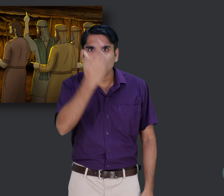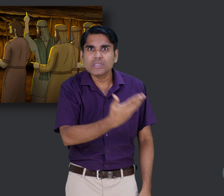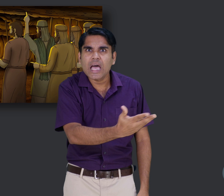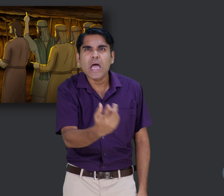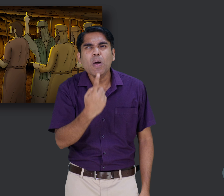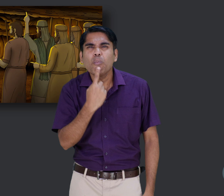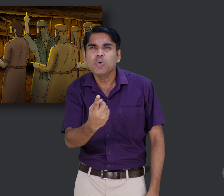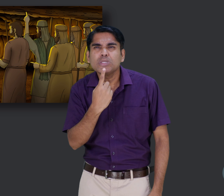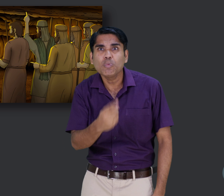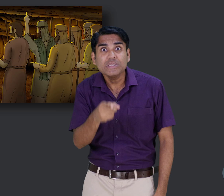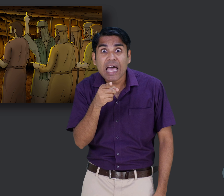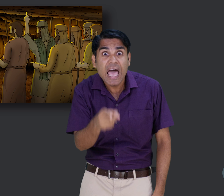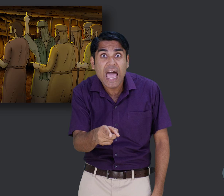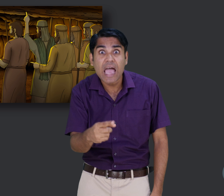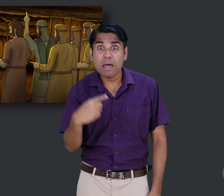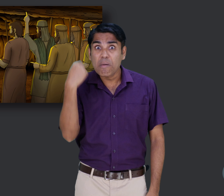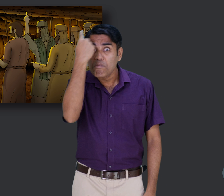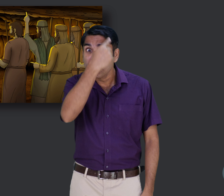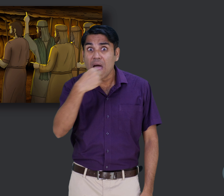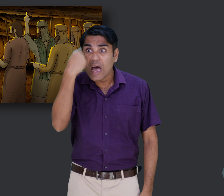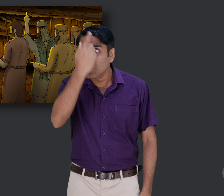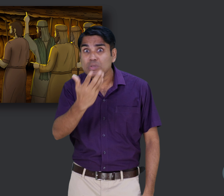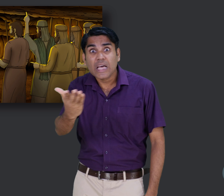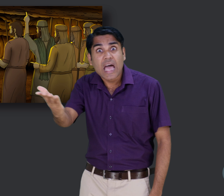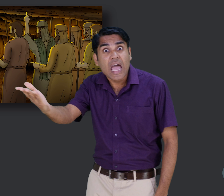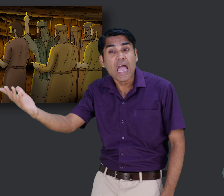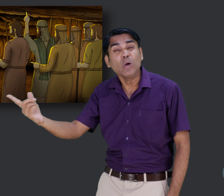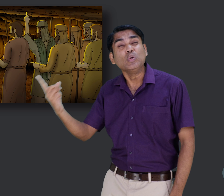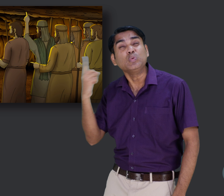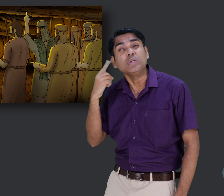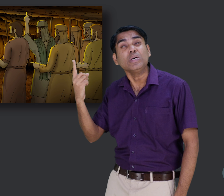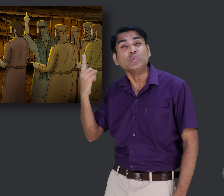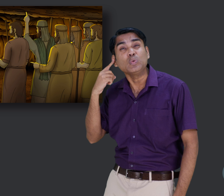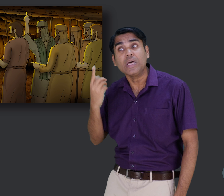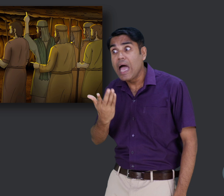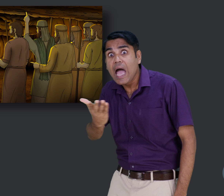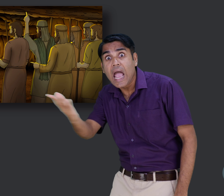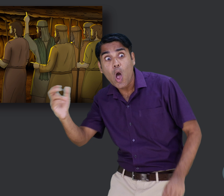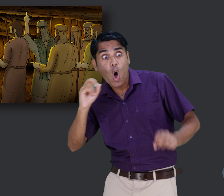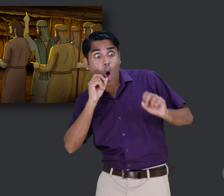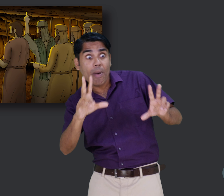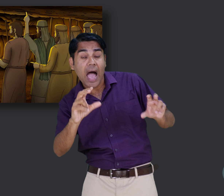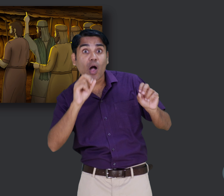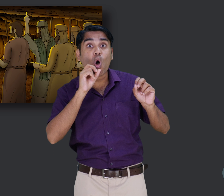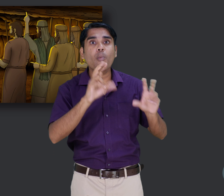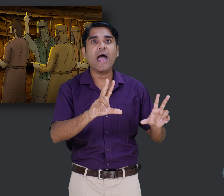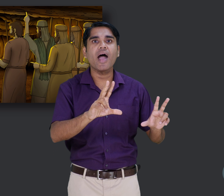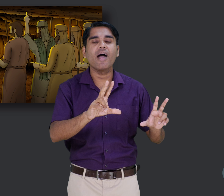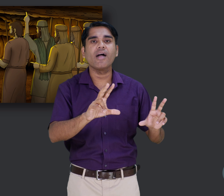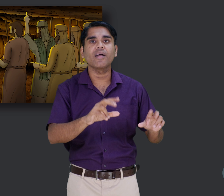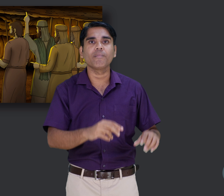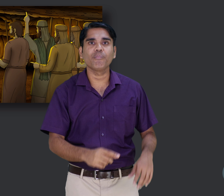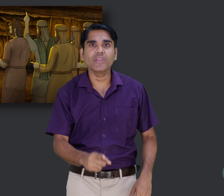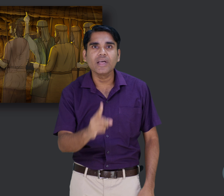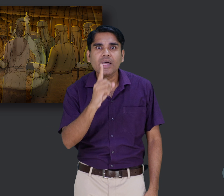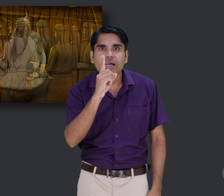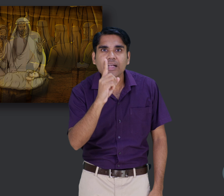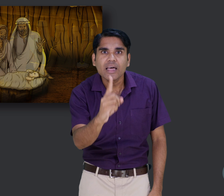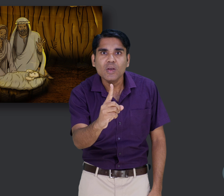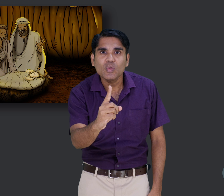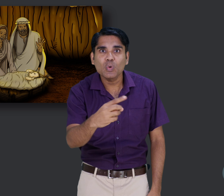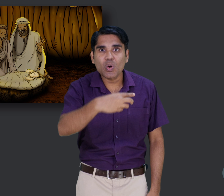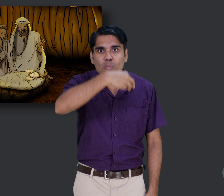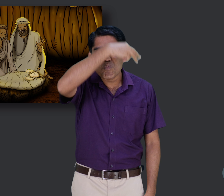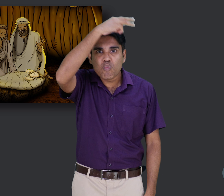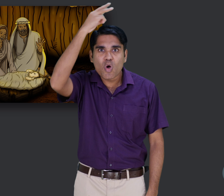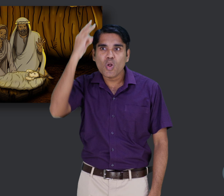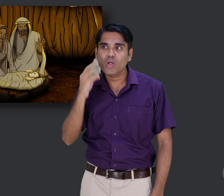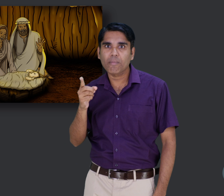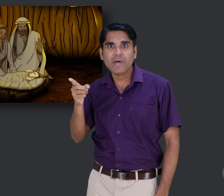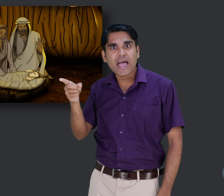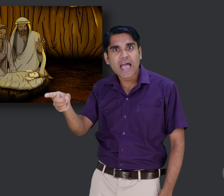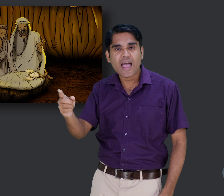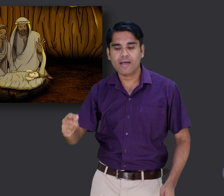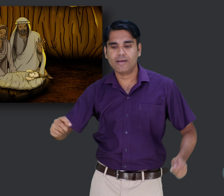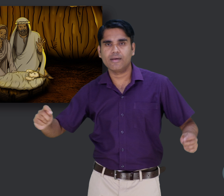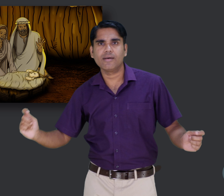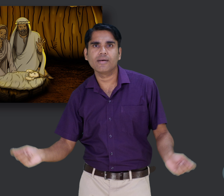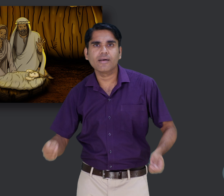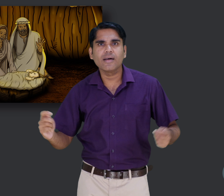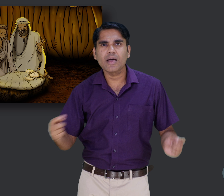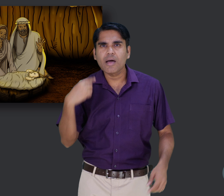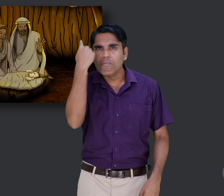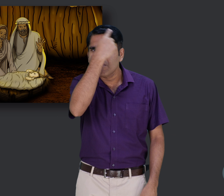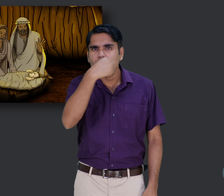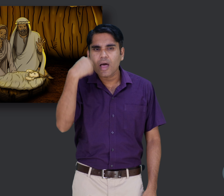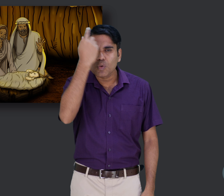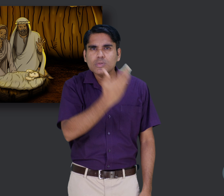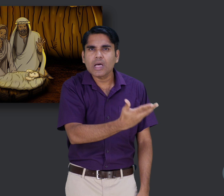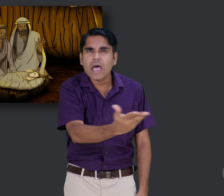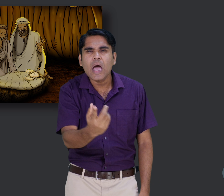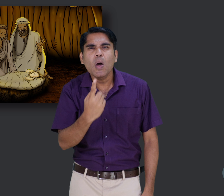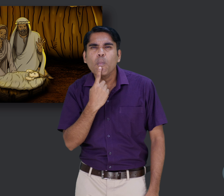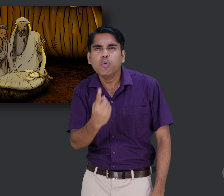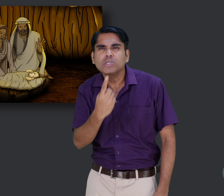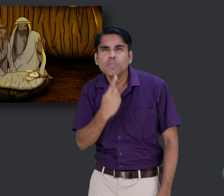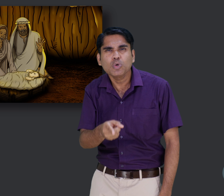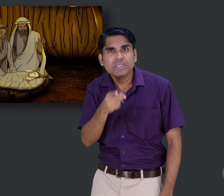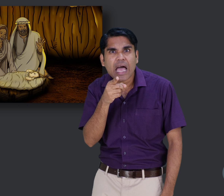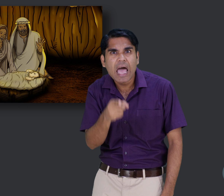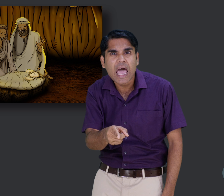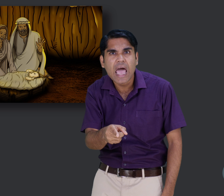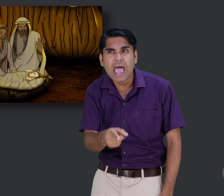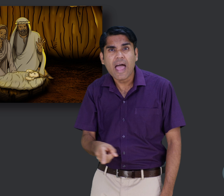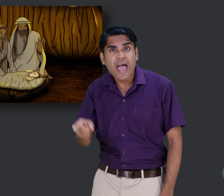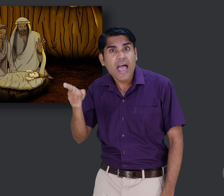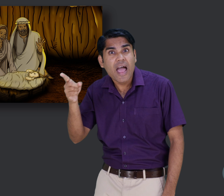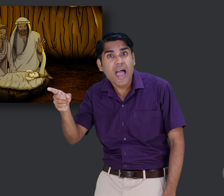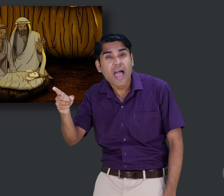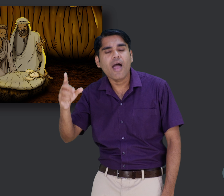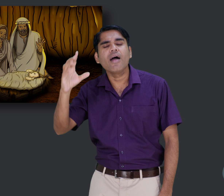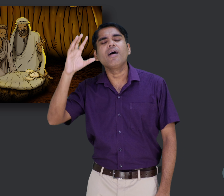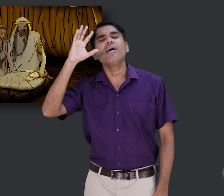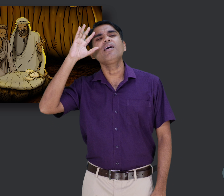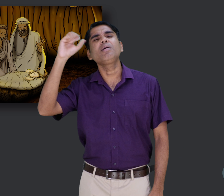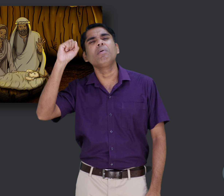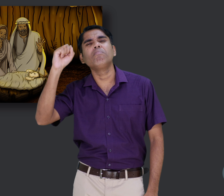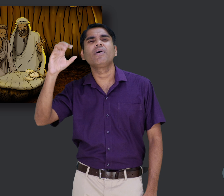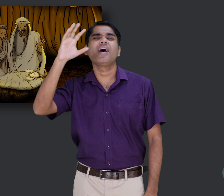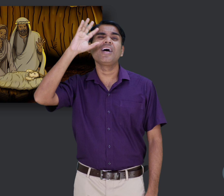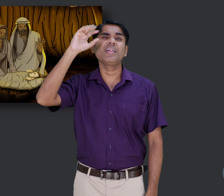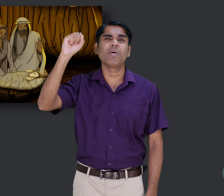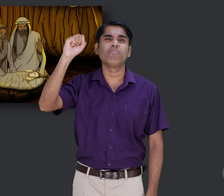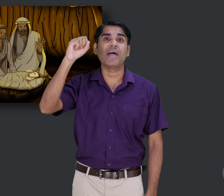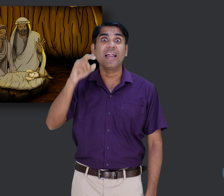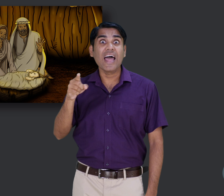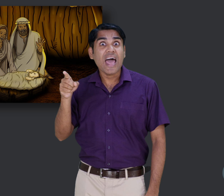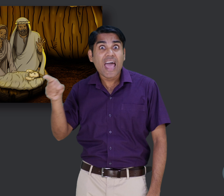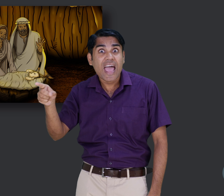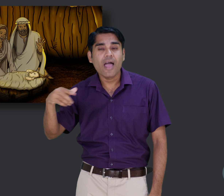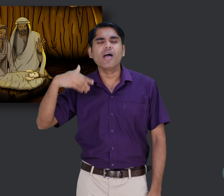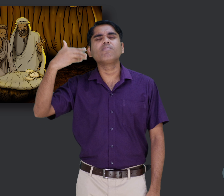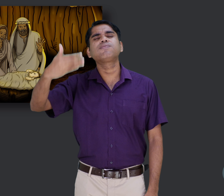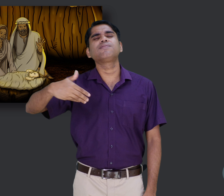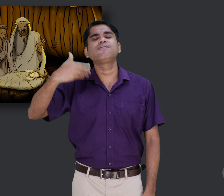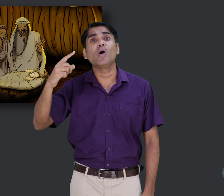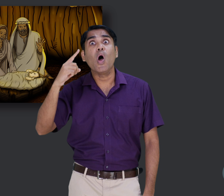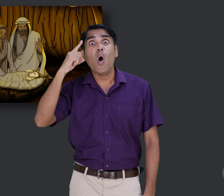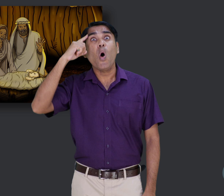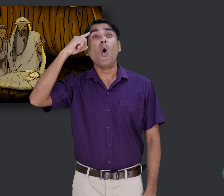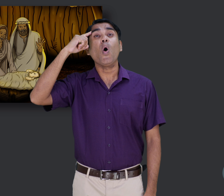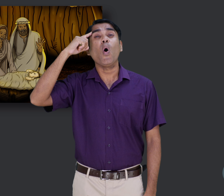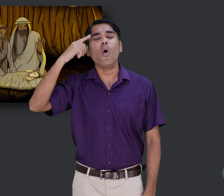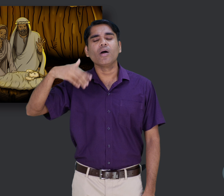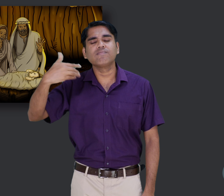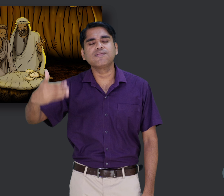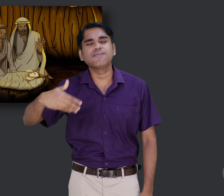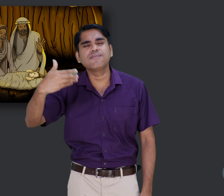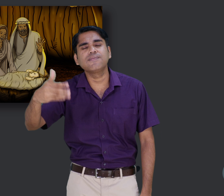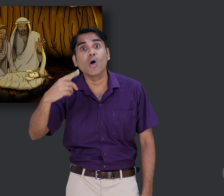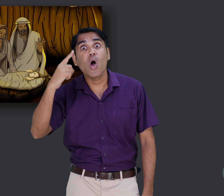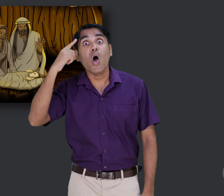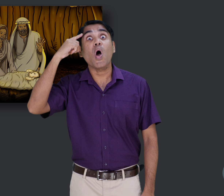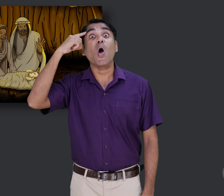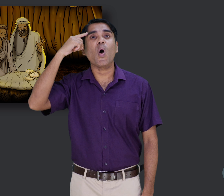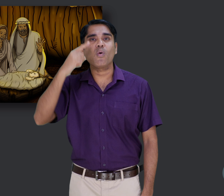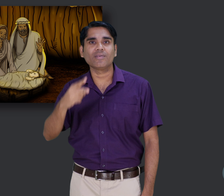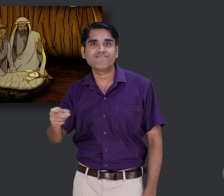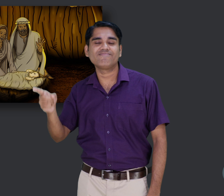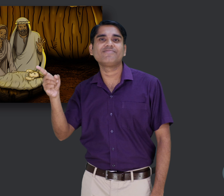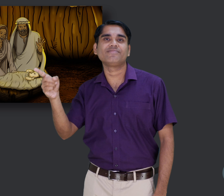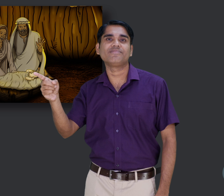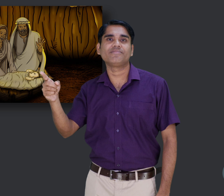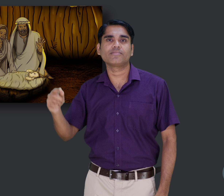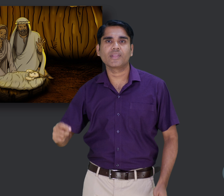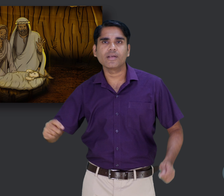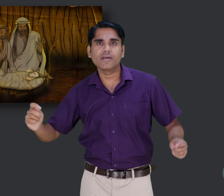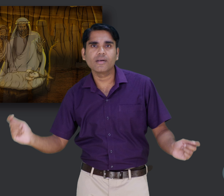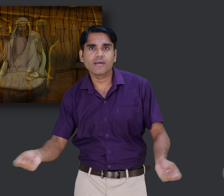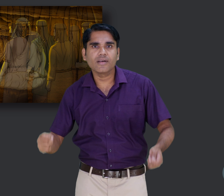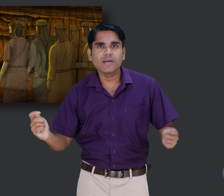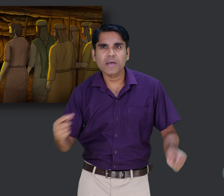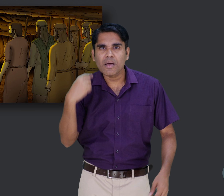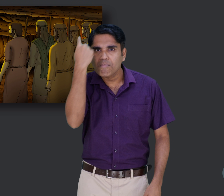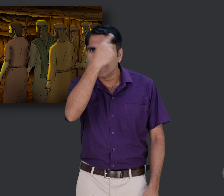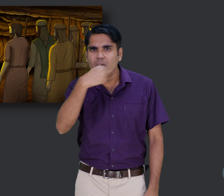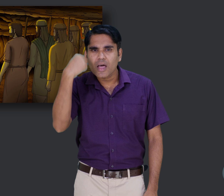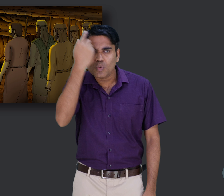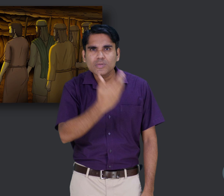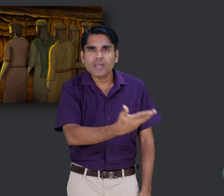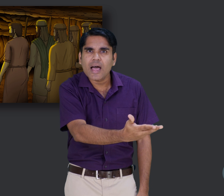And all who heard it were amazed at what the shepherds said to them.